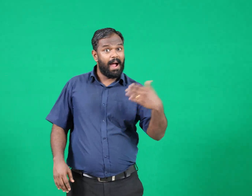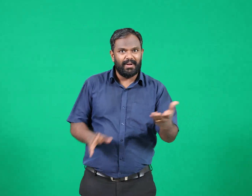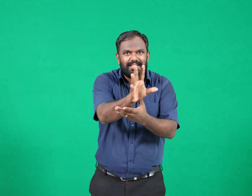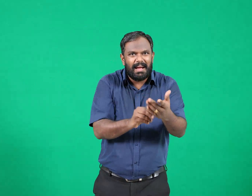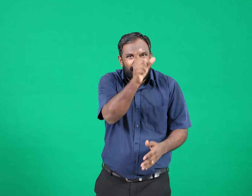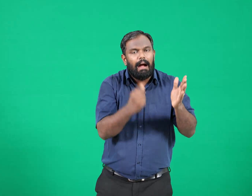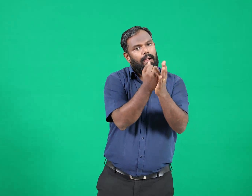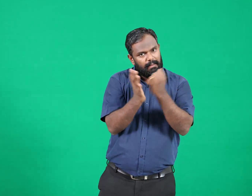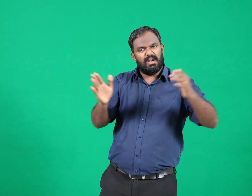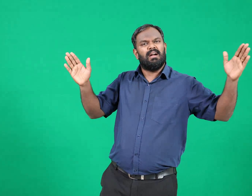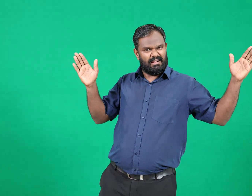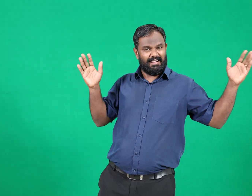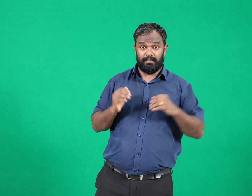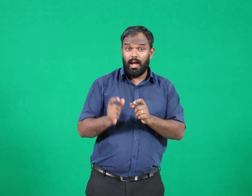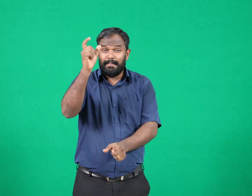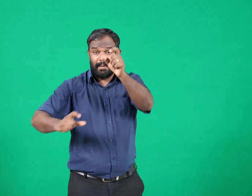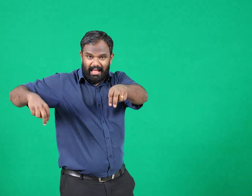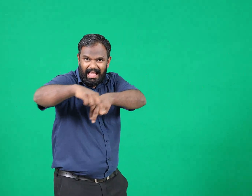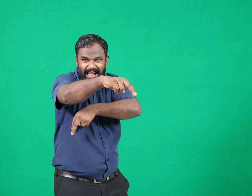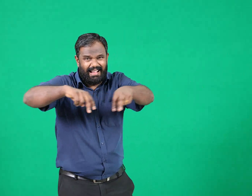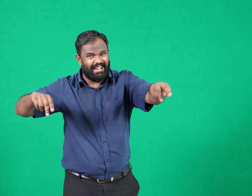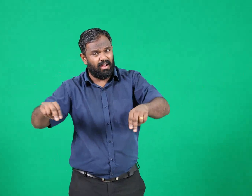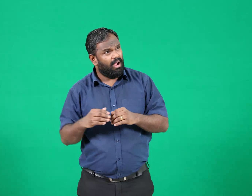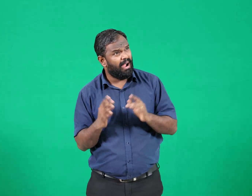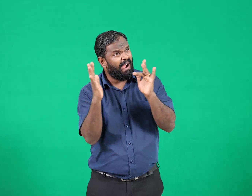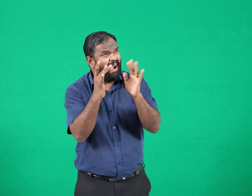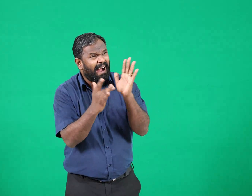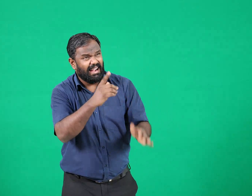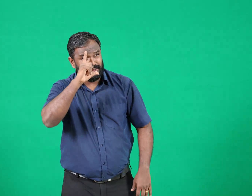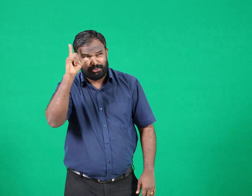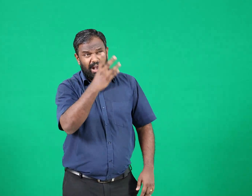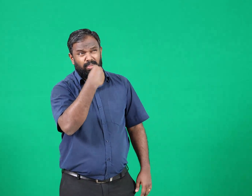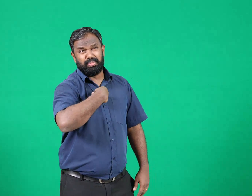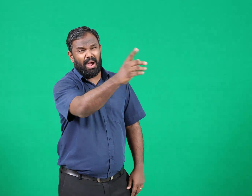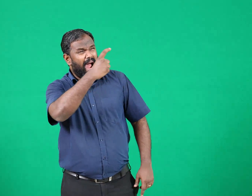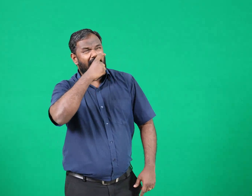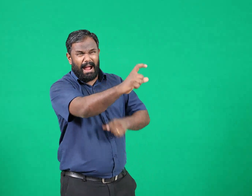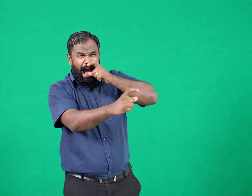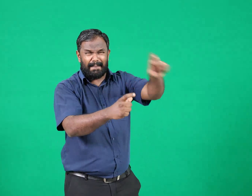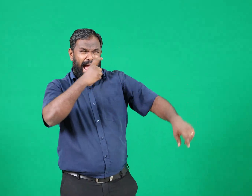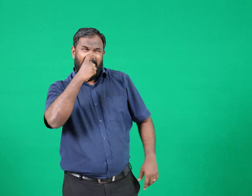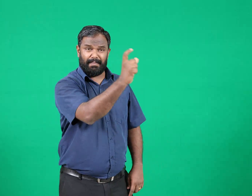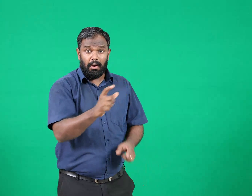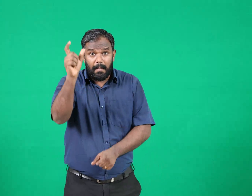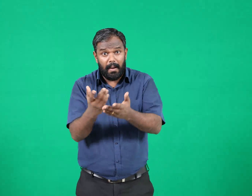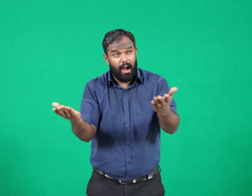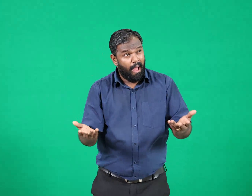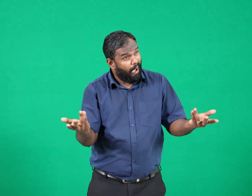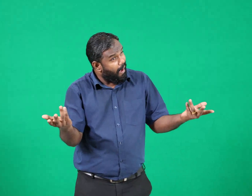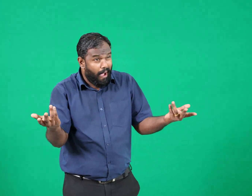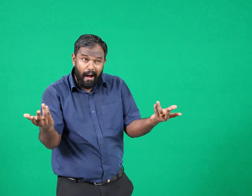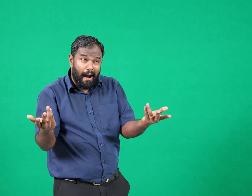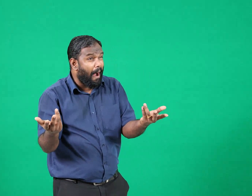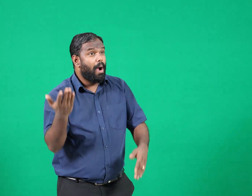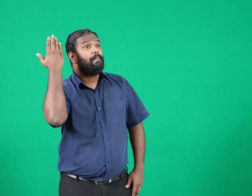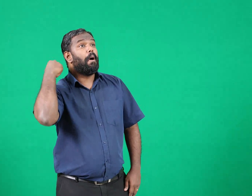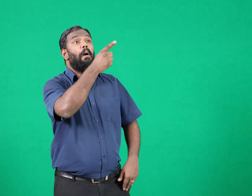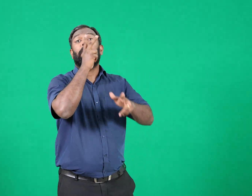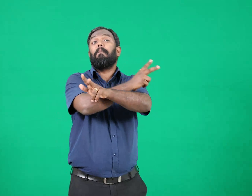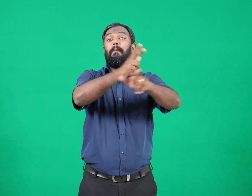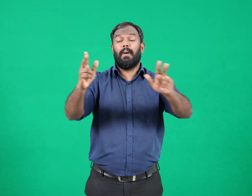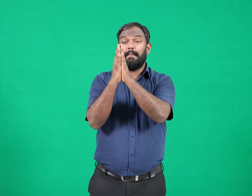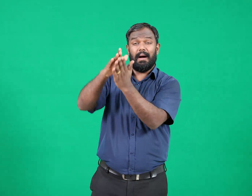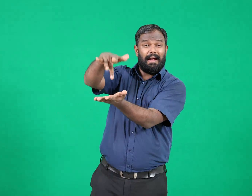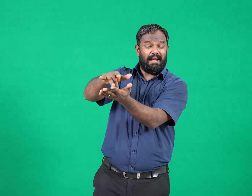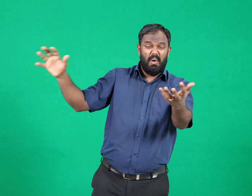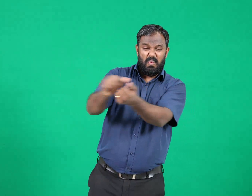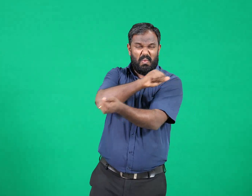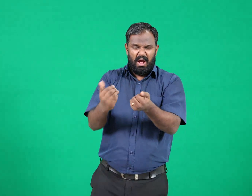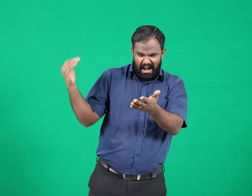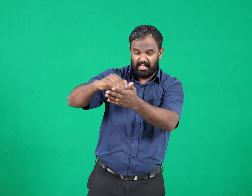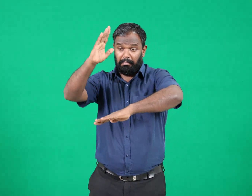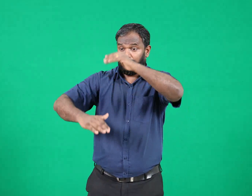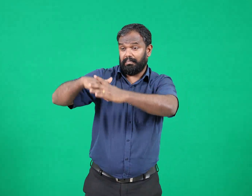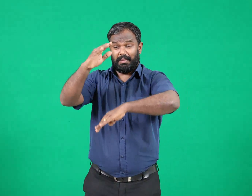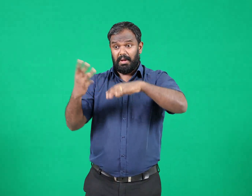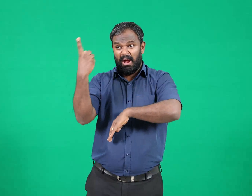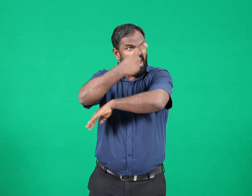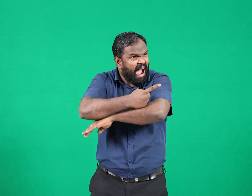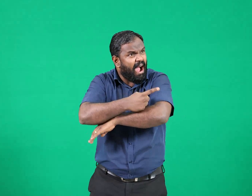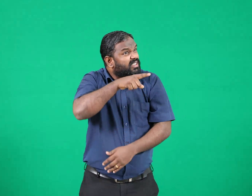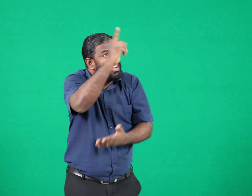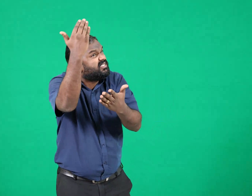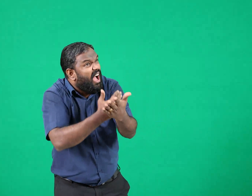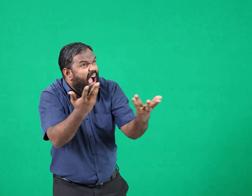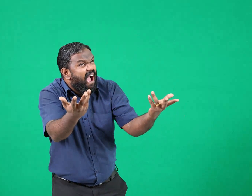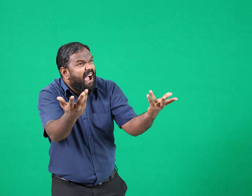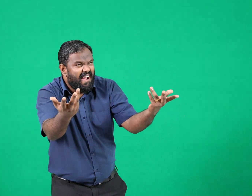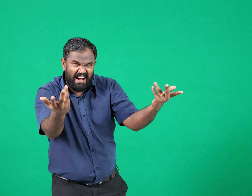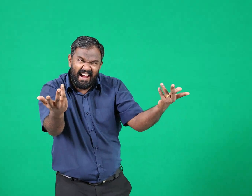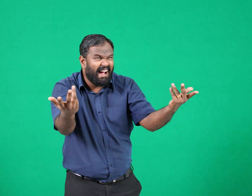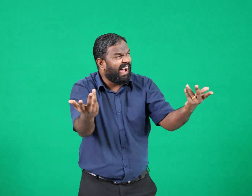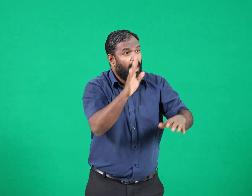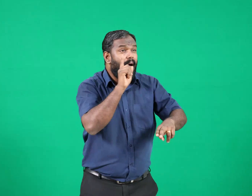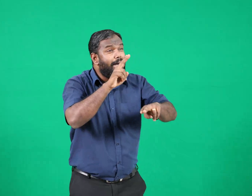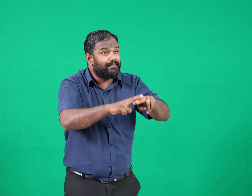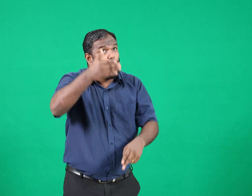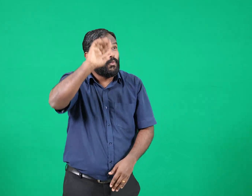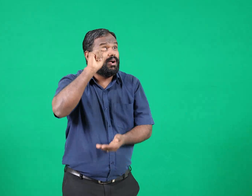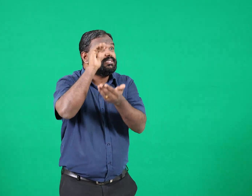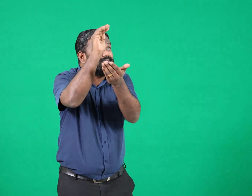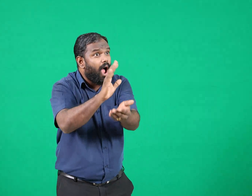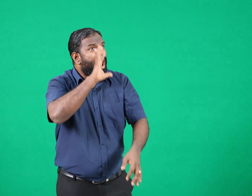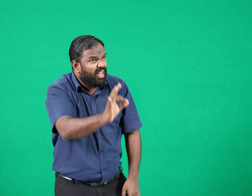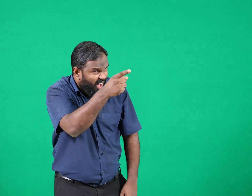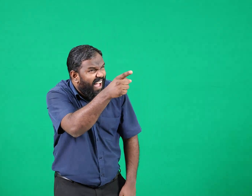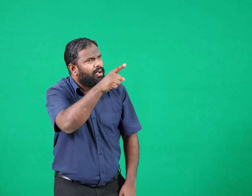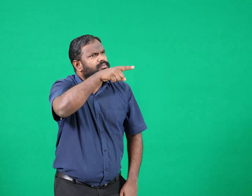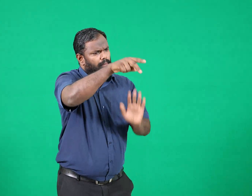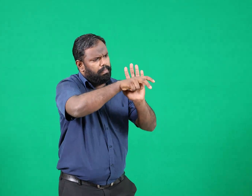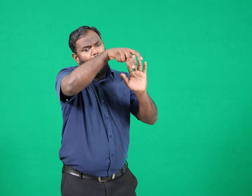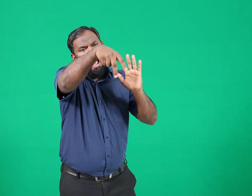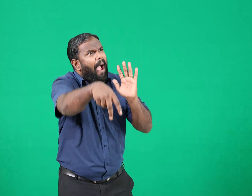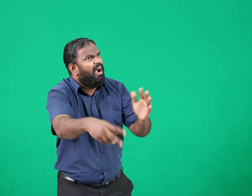And those who passed by heaped abuse on Him, shaking their heads and saying, "You who are going to destroy the temple and rebuild it in three days, save Yourself!